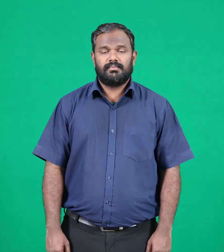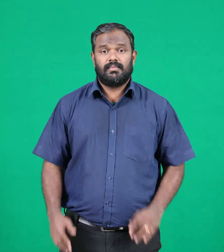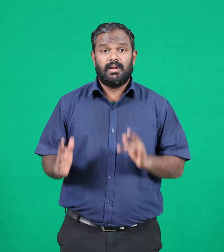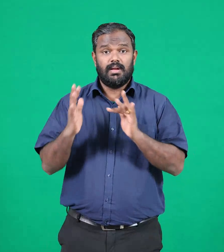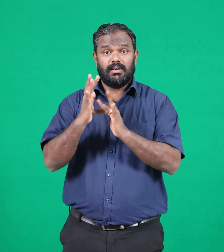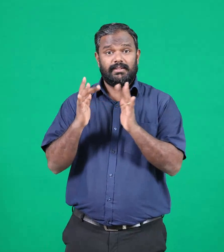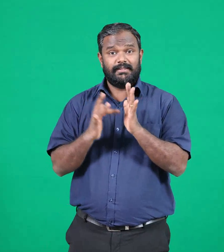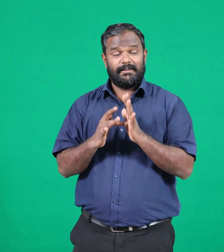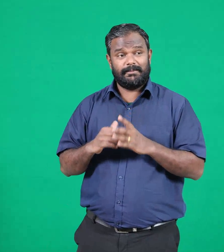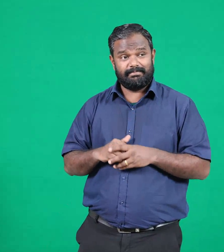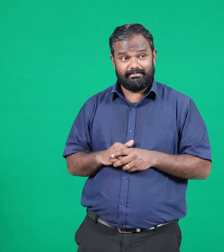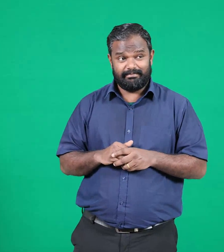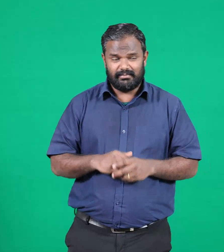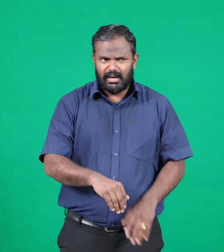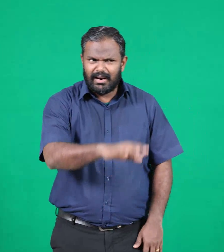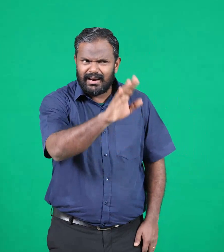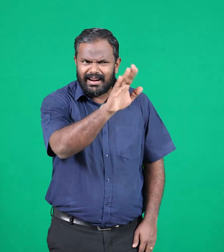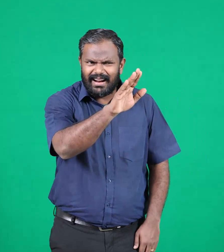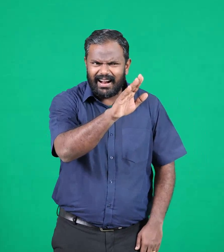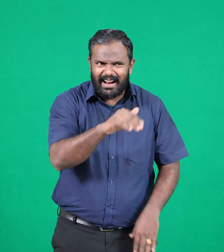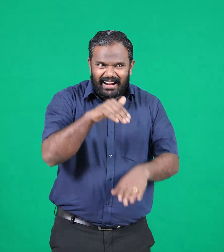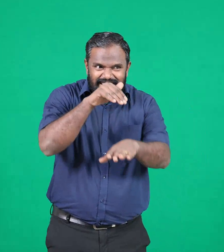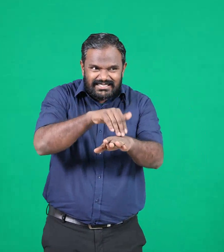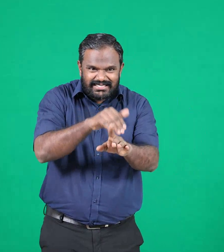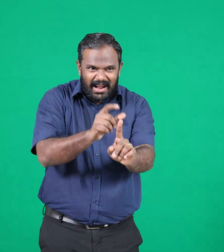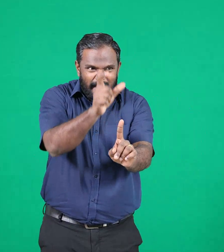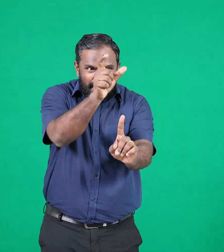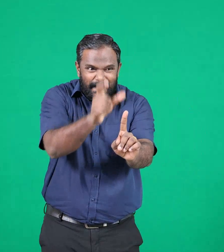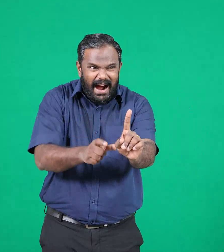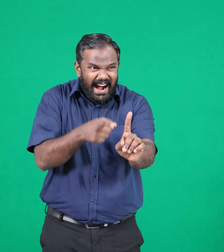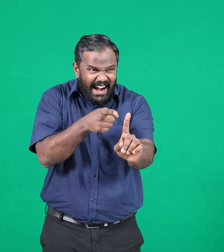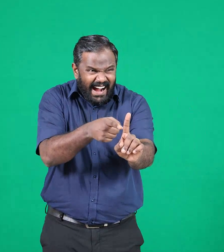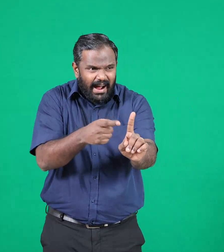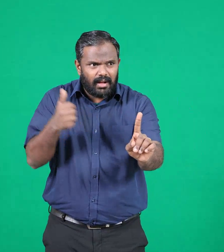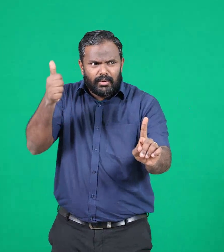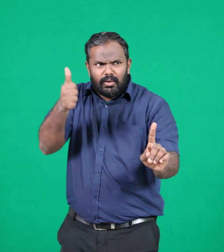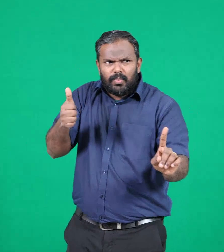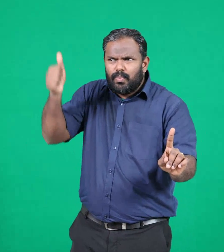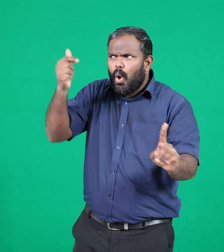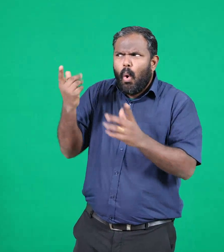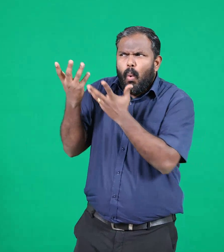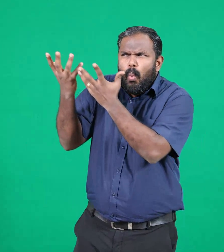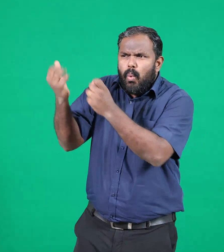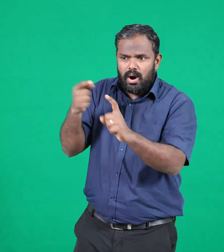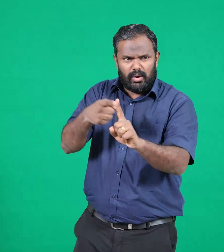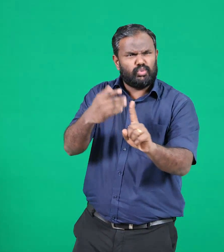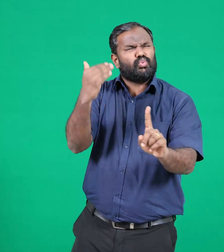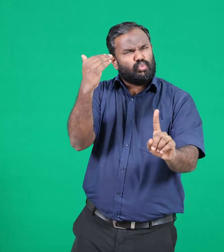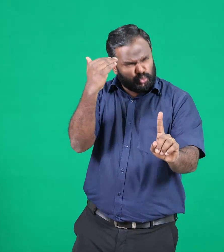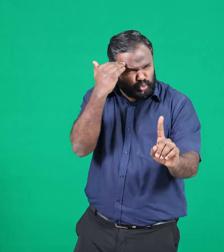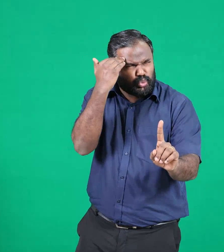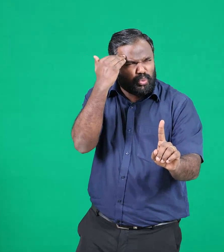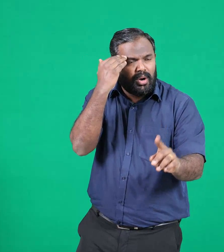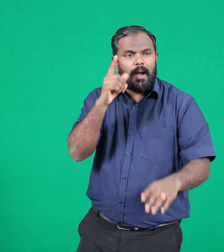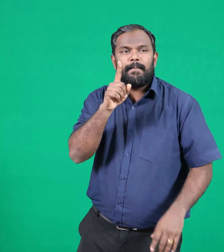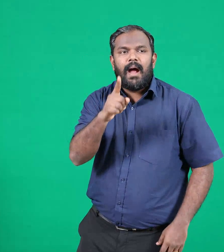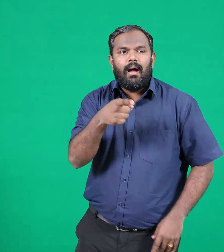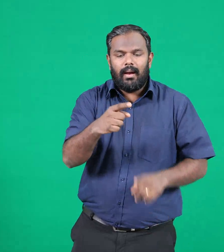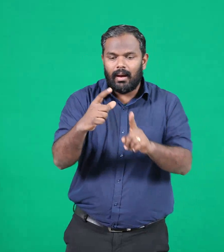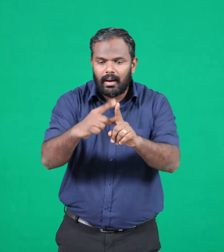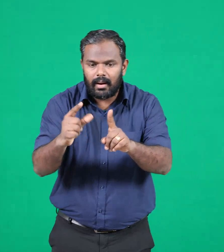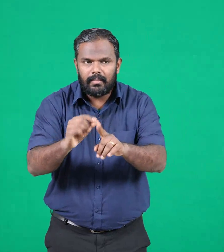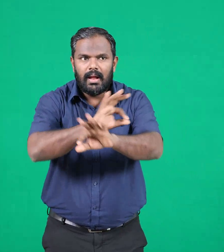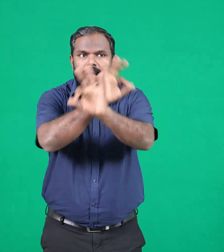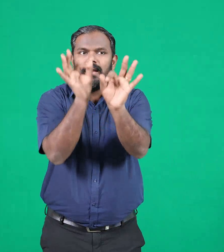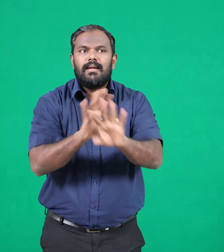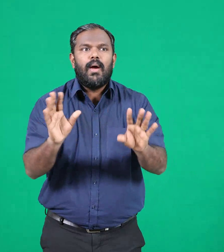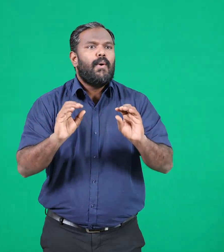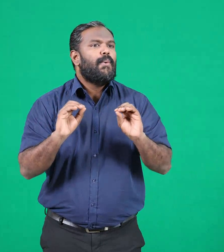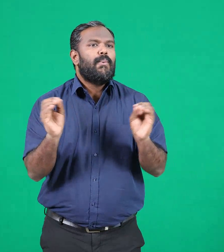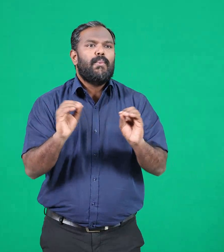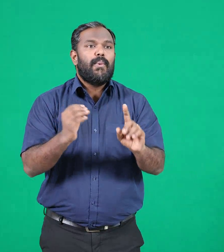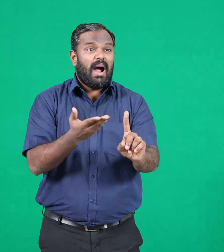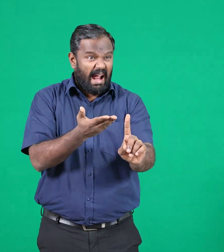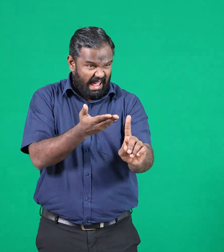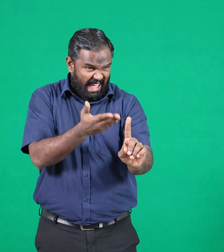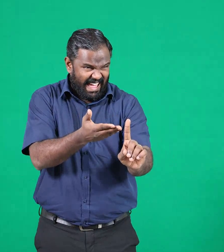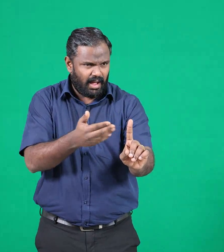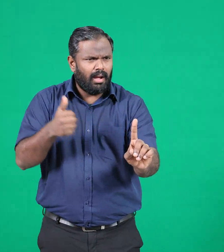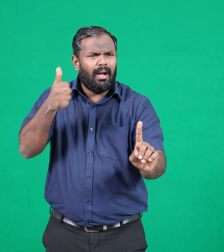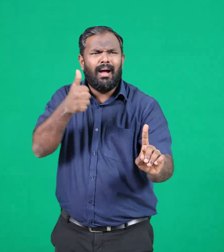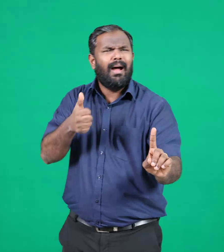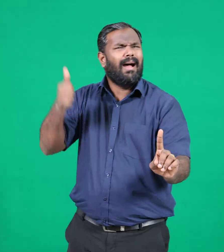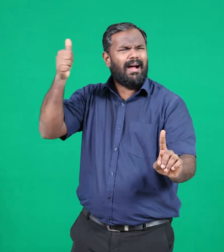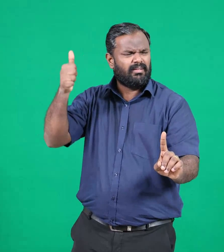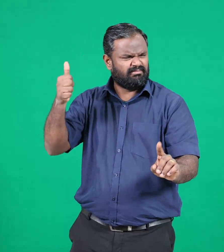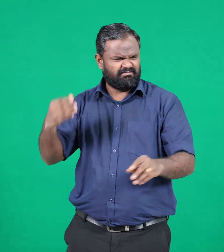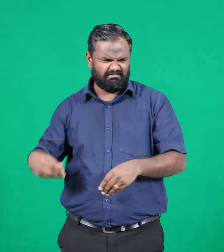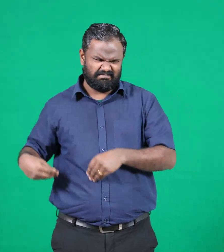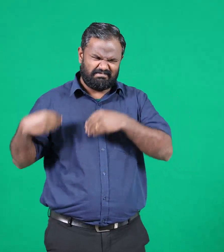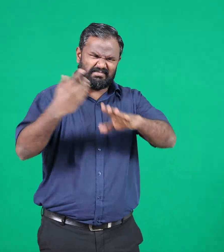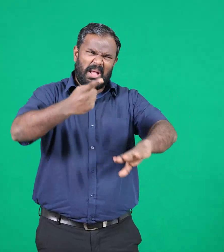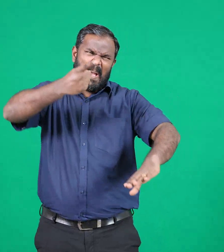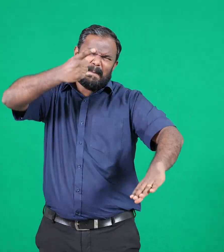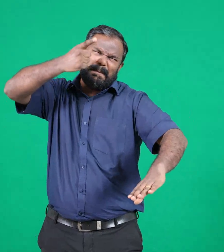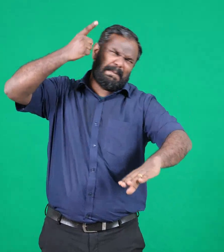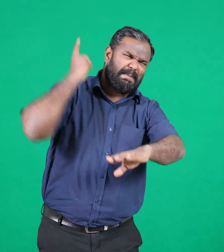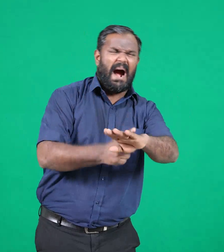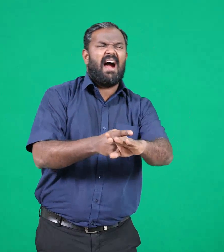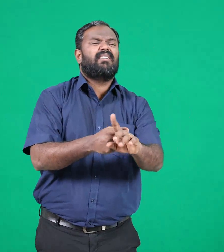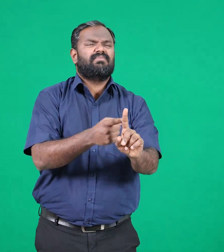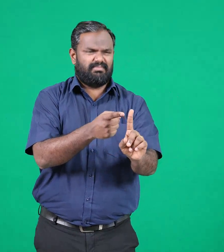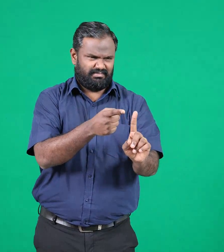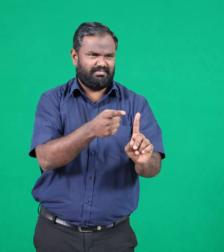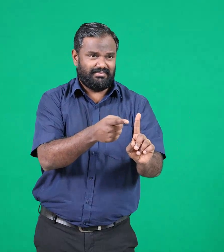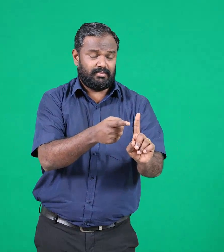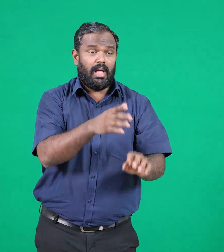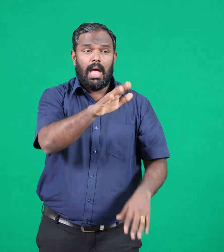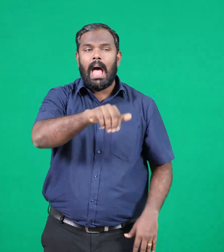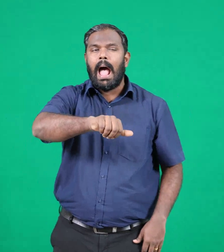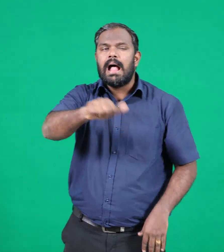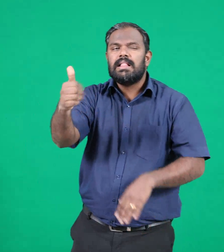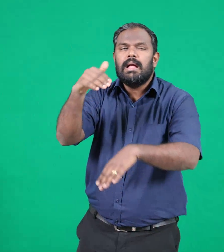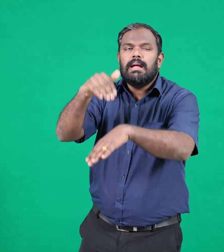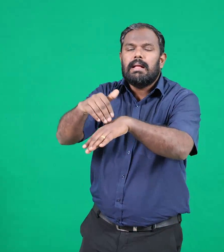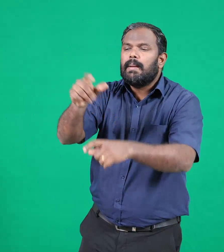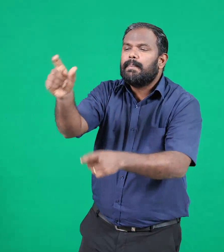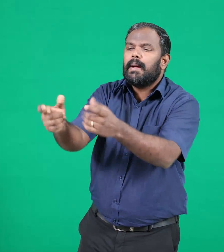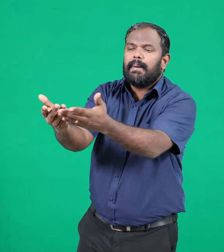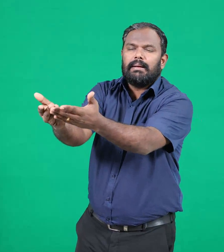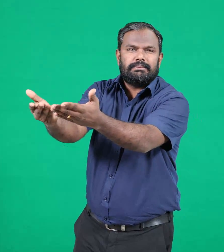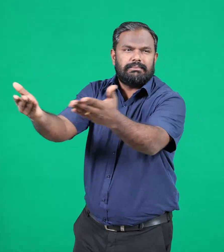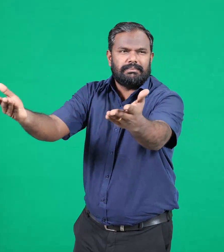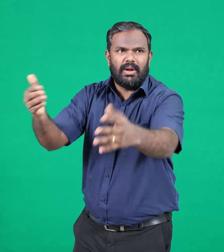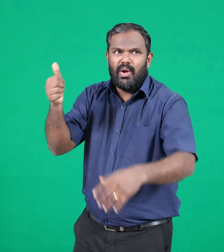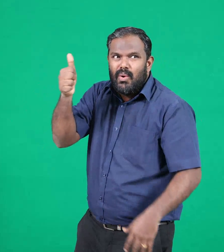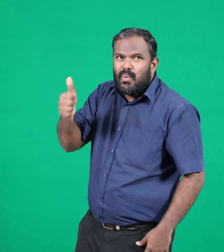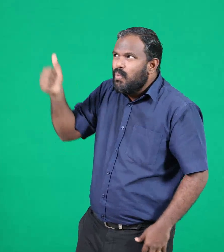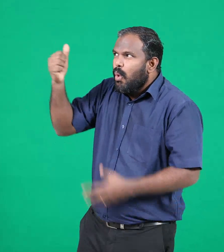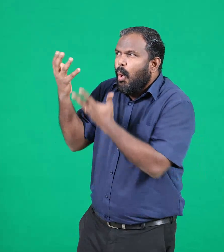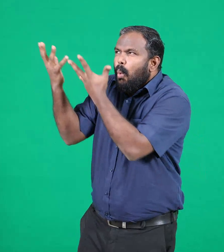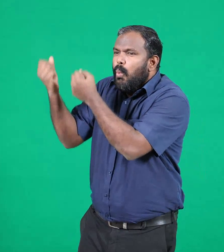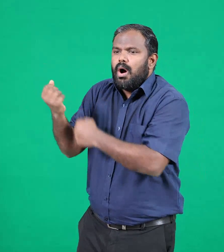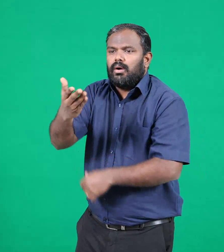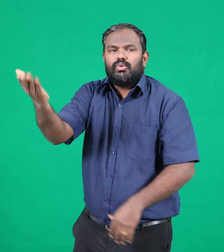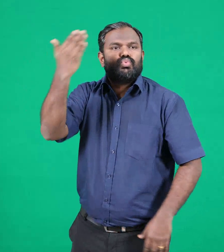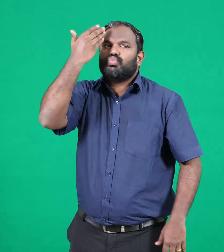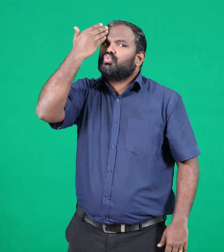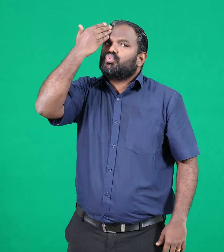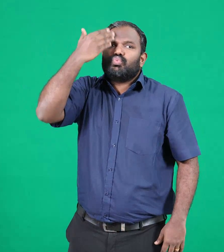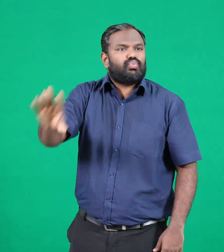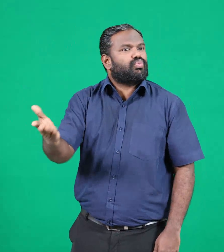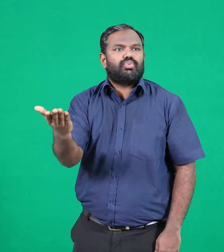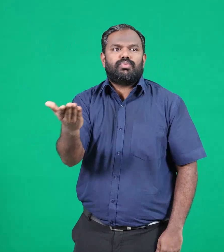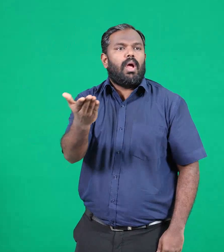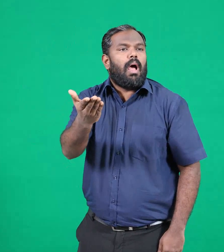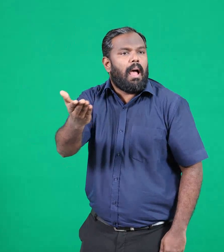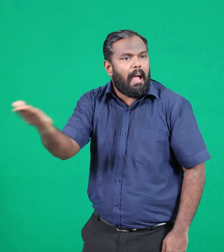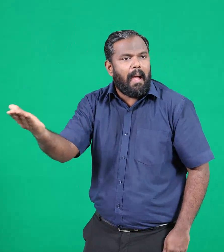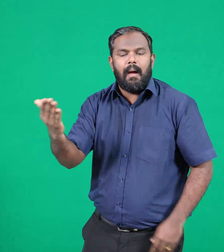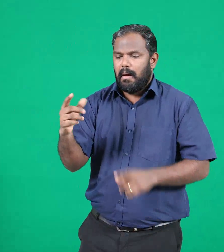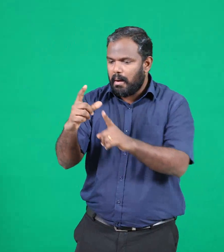That servant who knows his master ' s will but does not get ready or follow his instructions will be beaten with many blows.